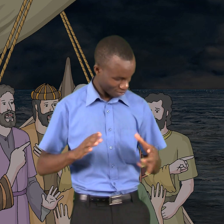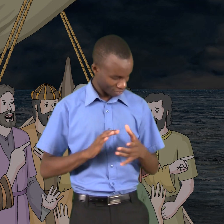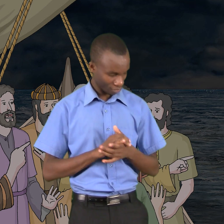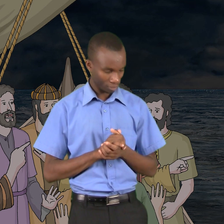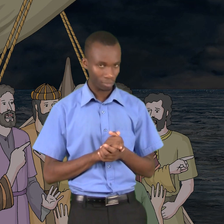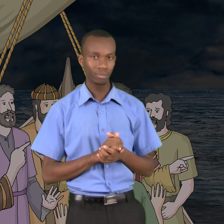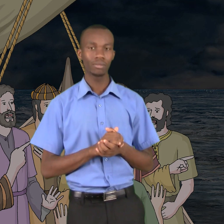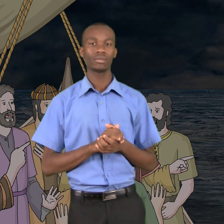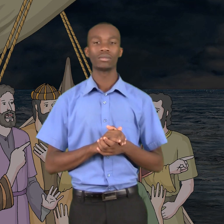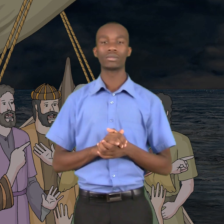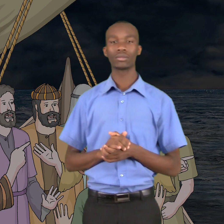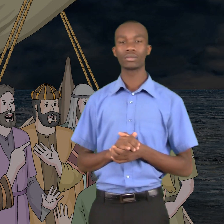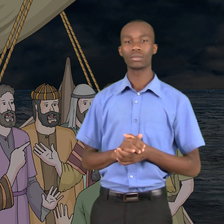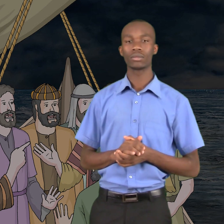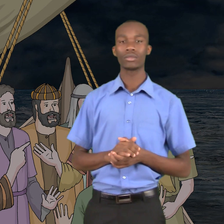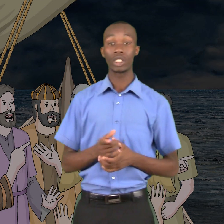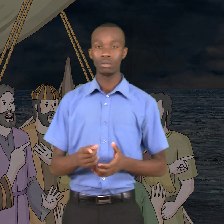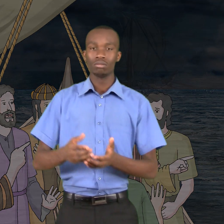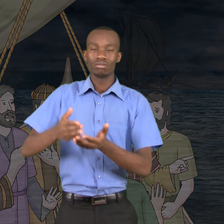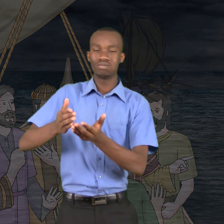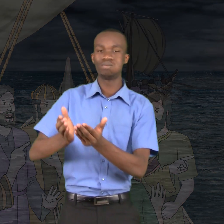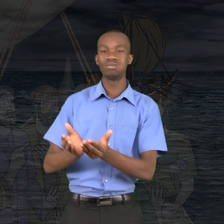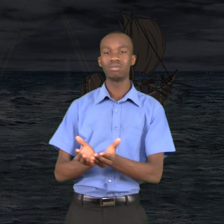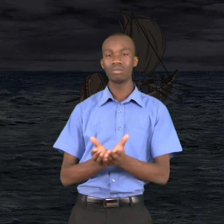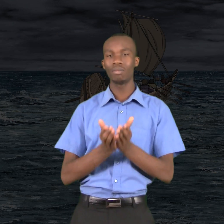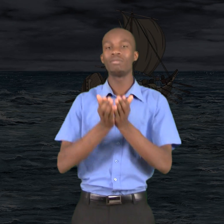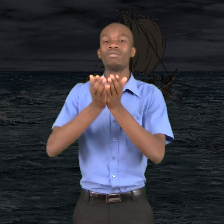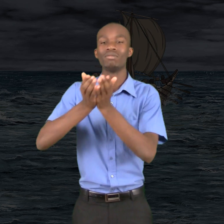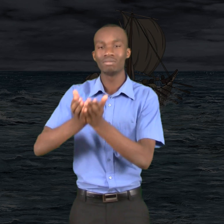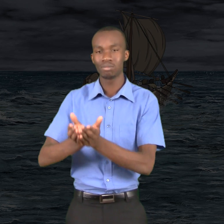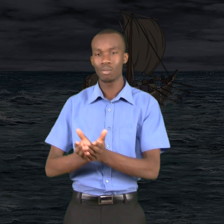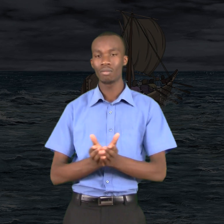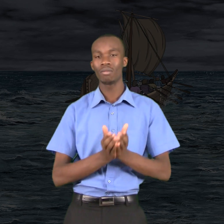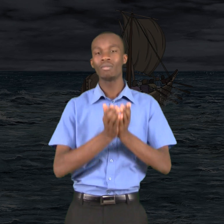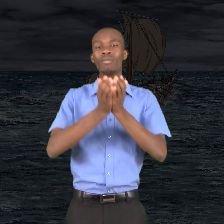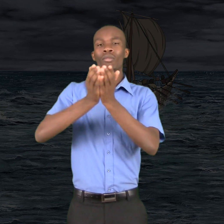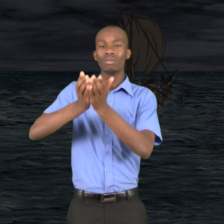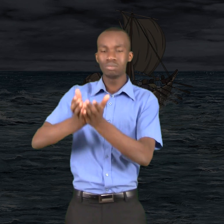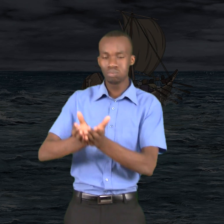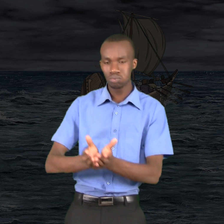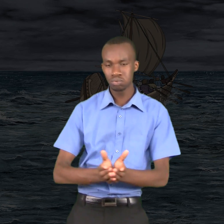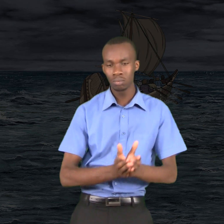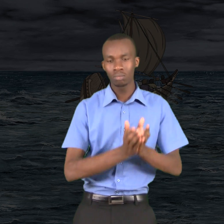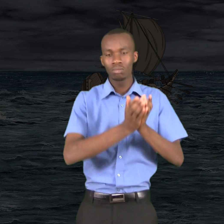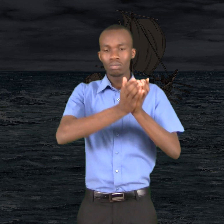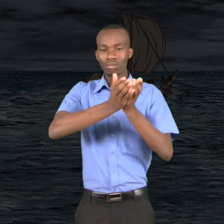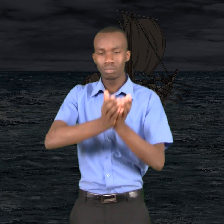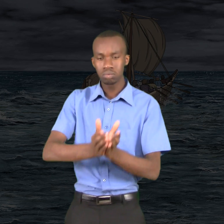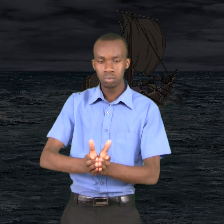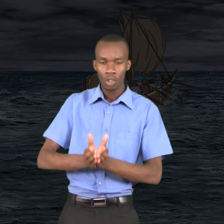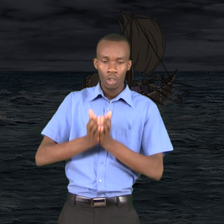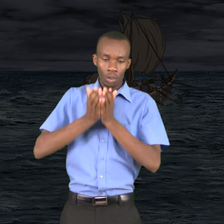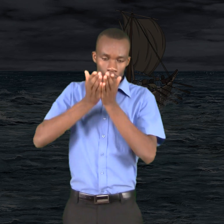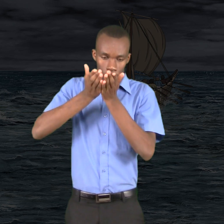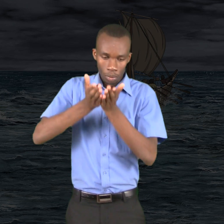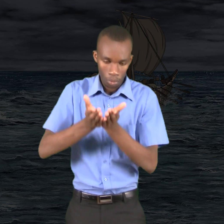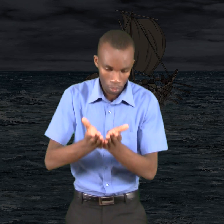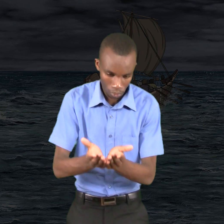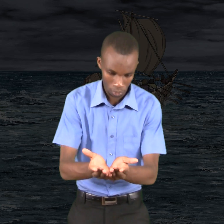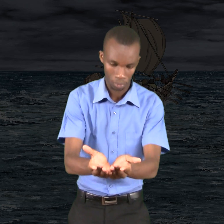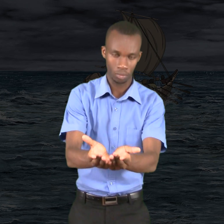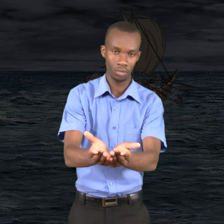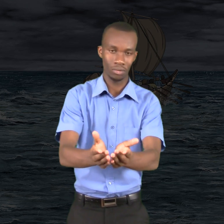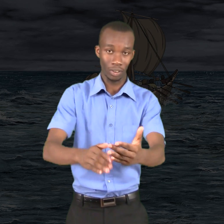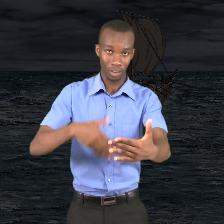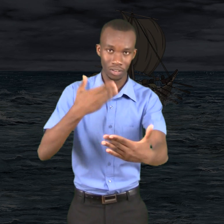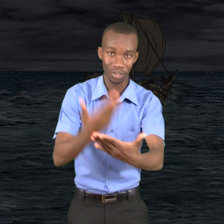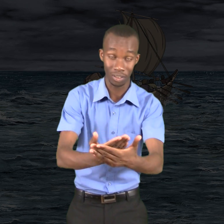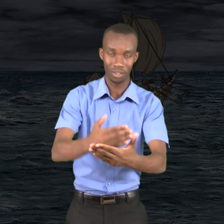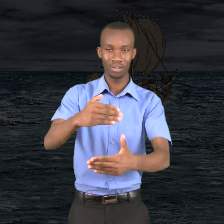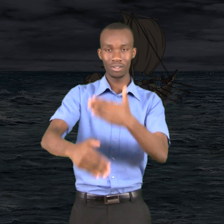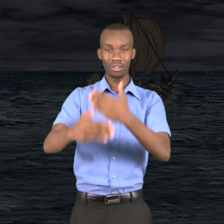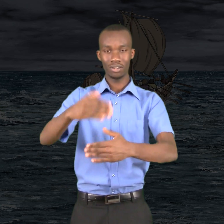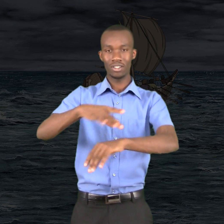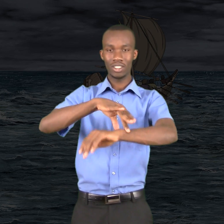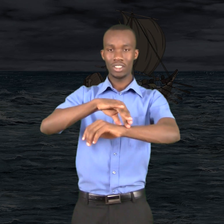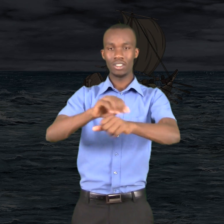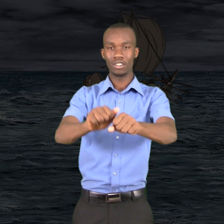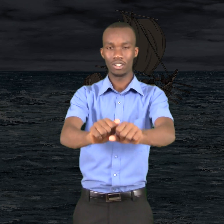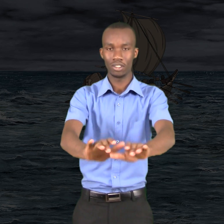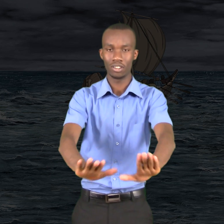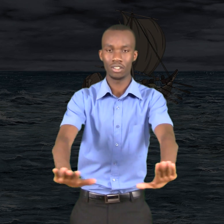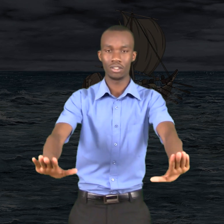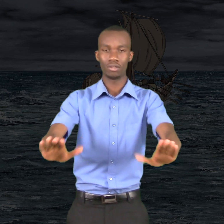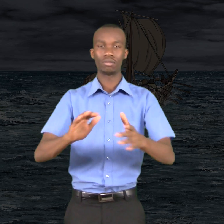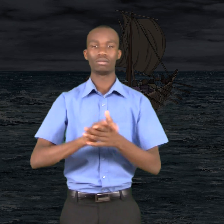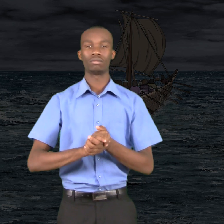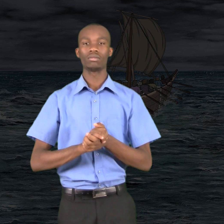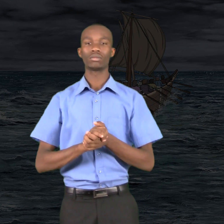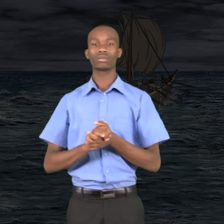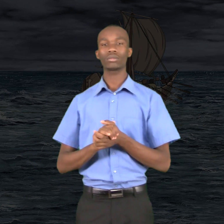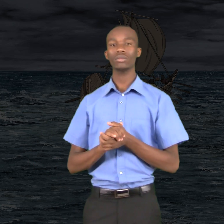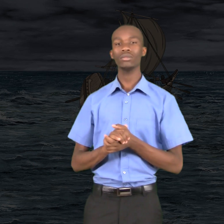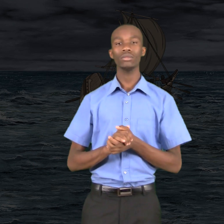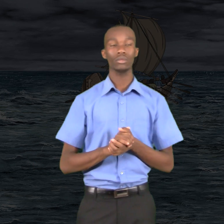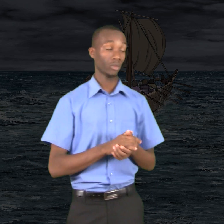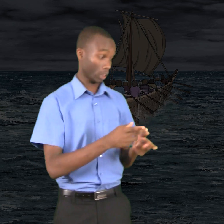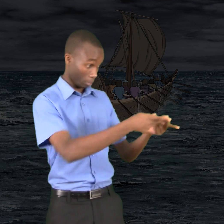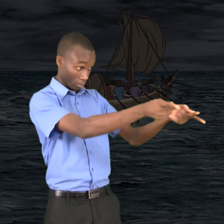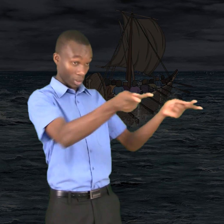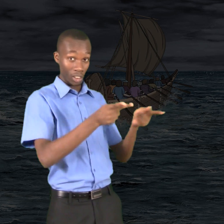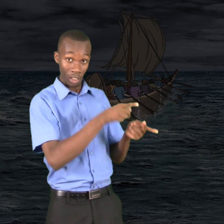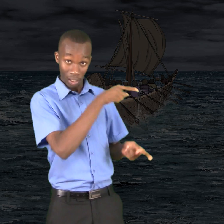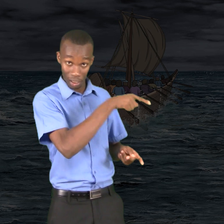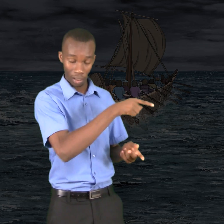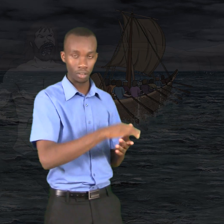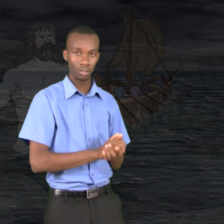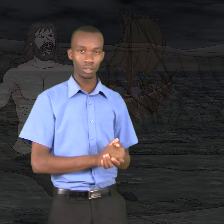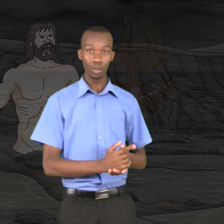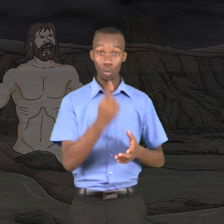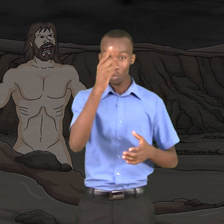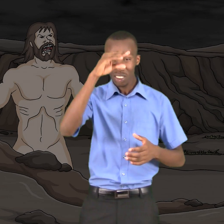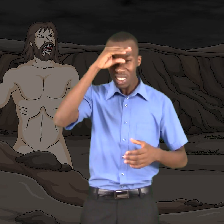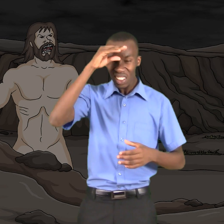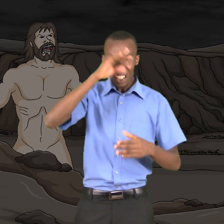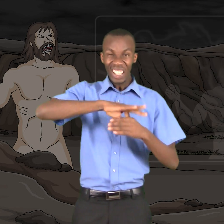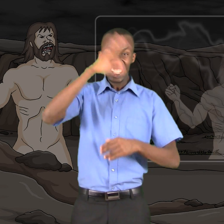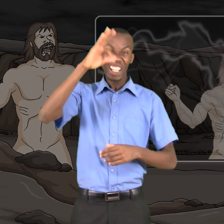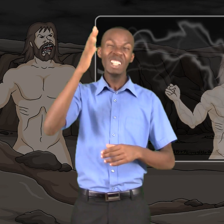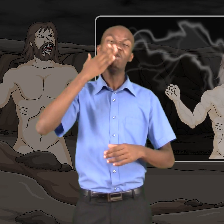On the other side of the sea, they arrived in the region of the Gerasenes.